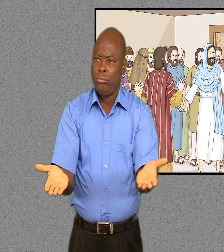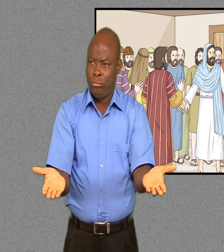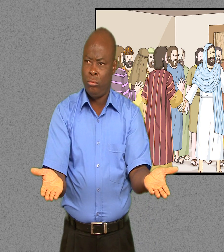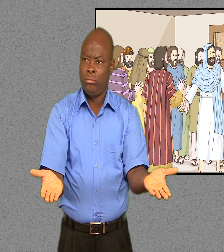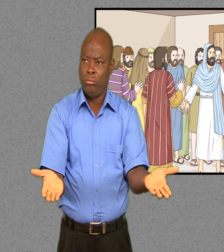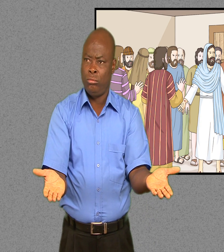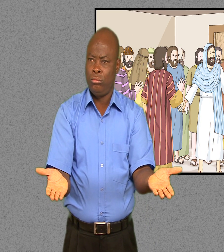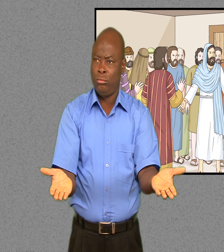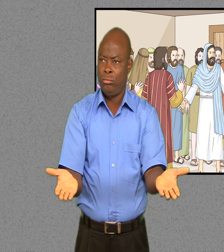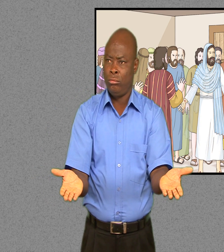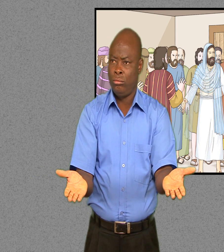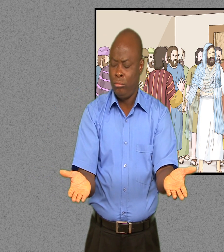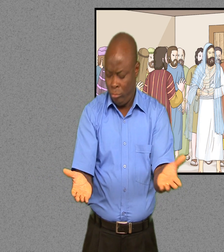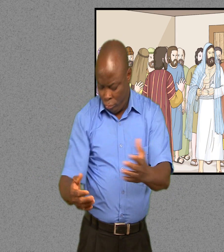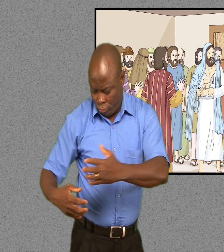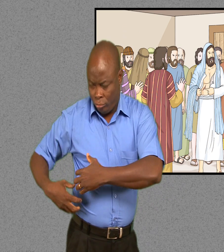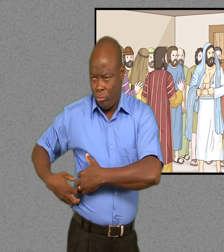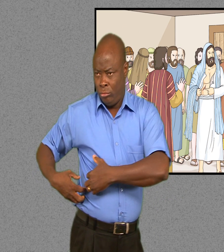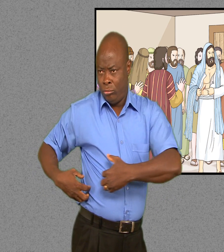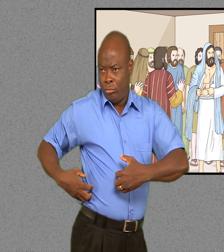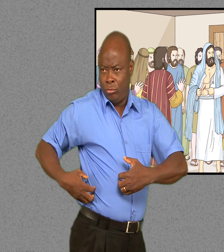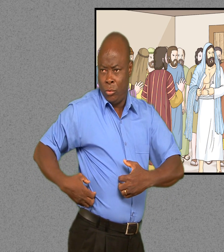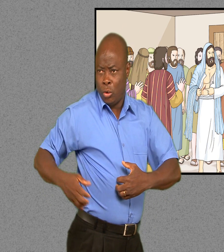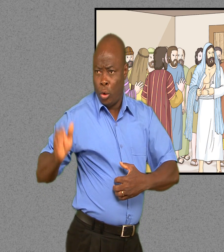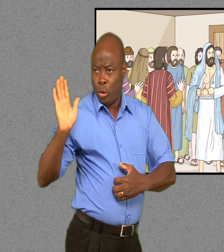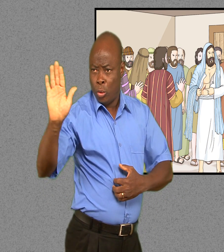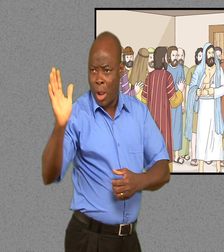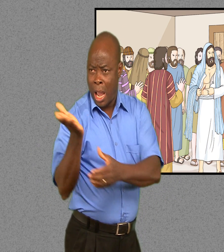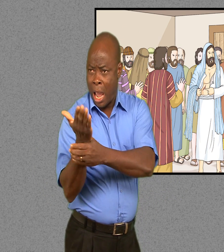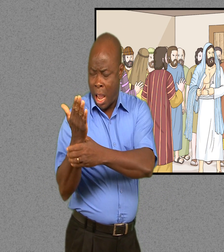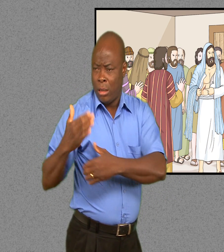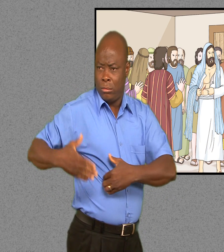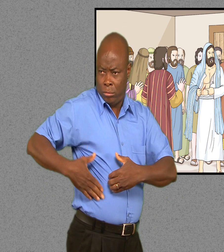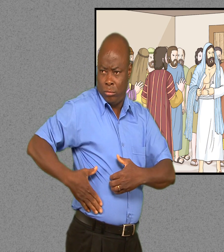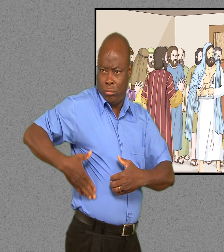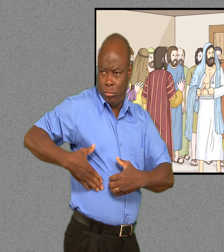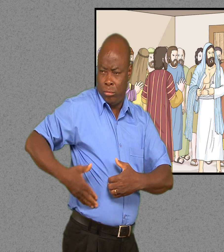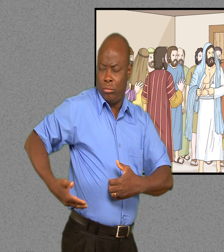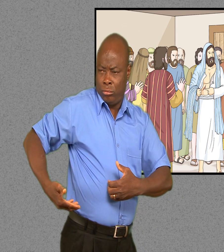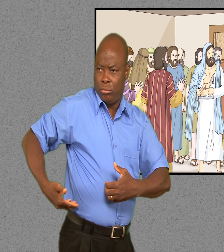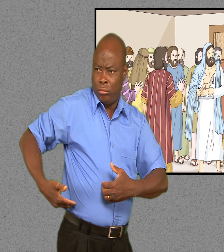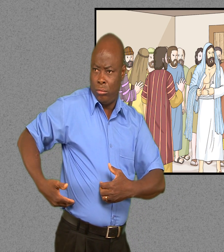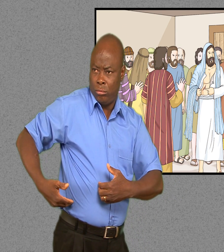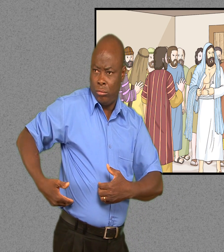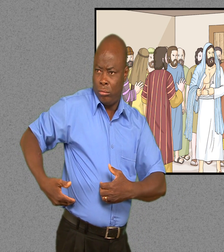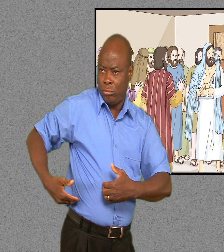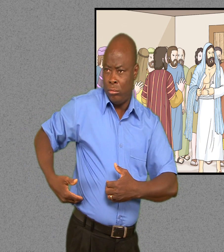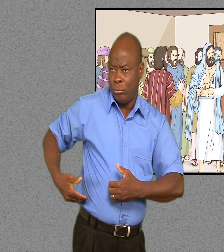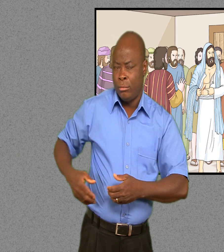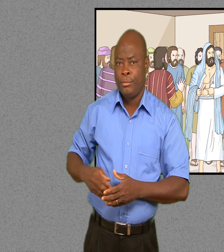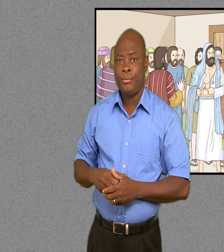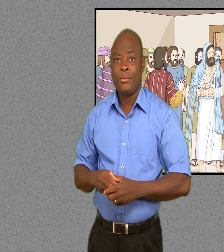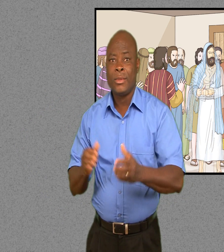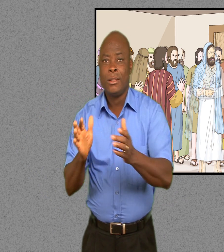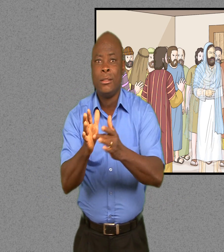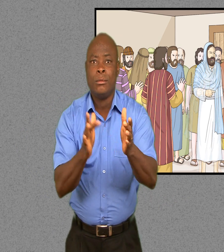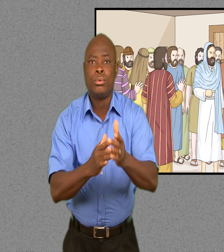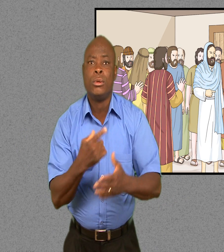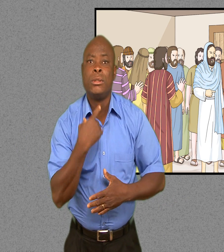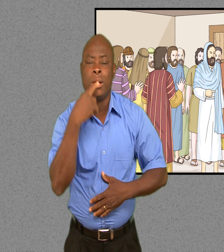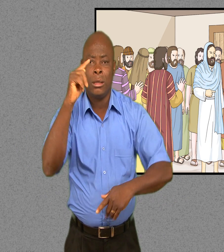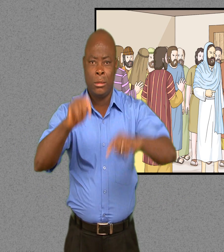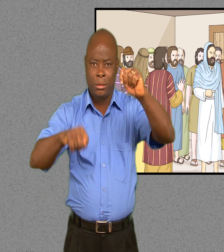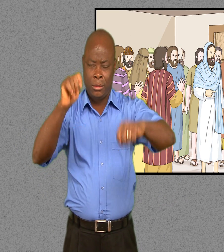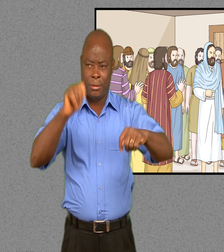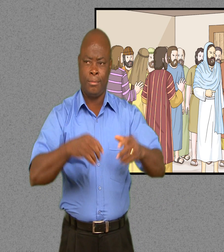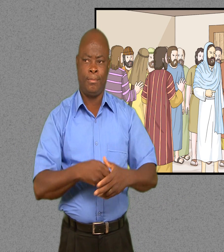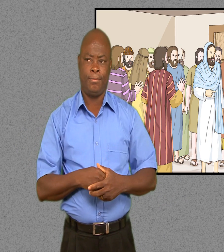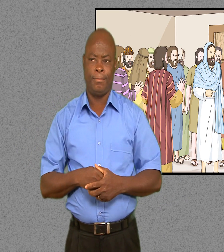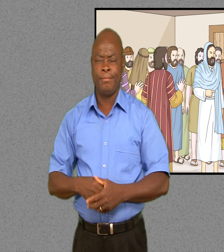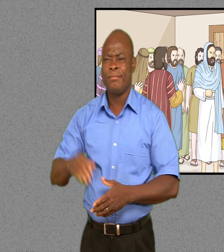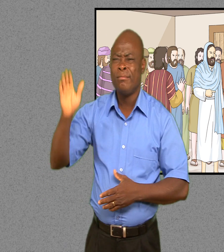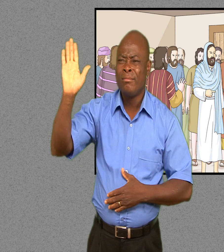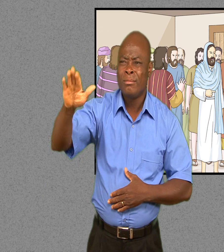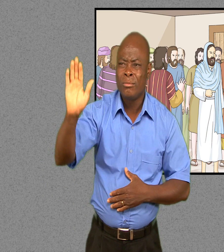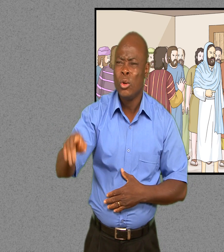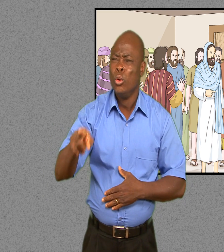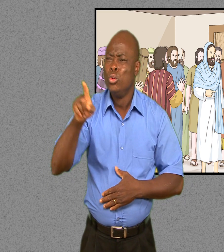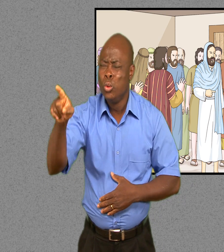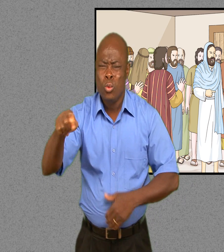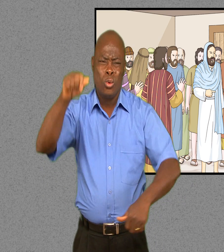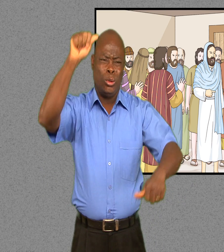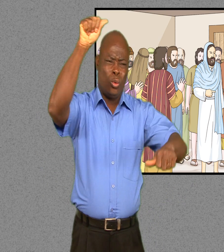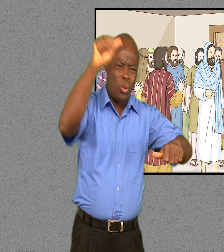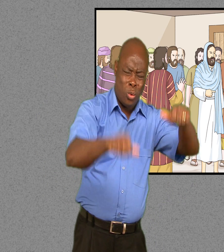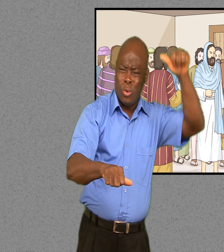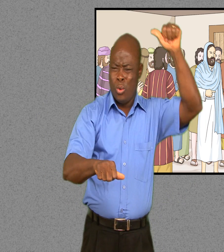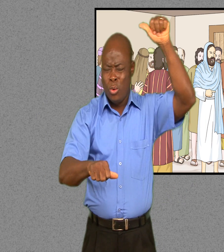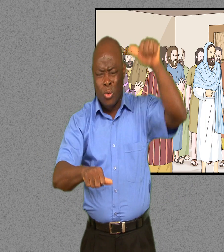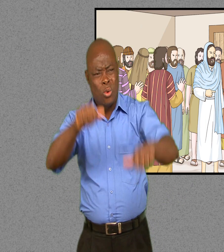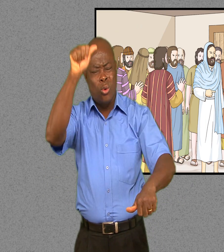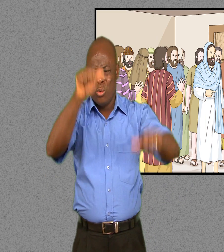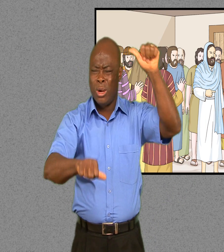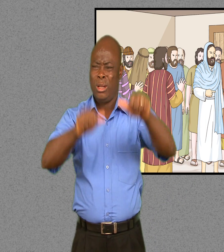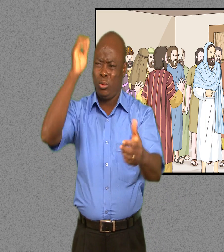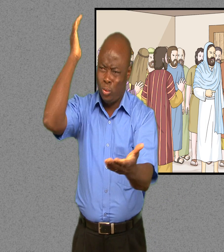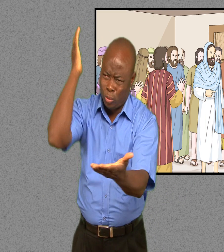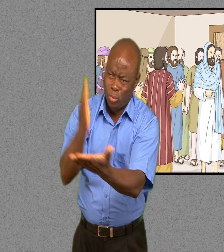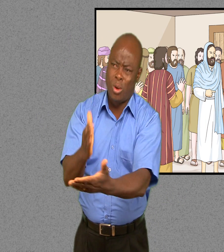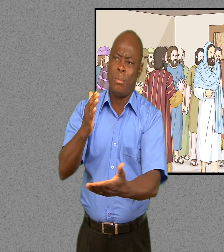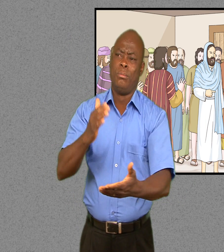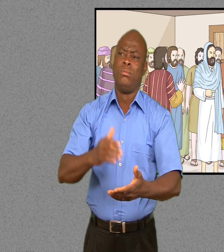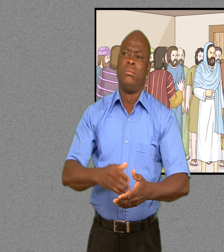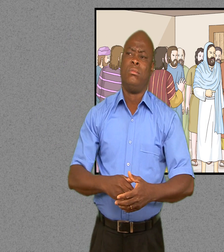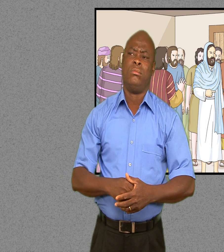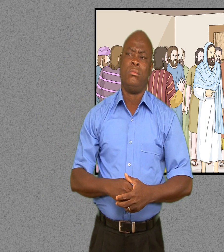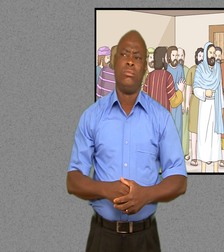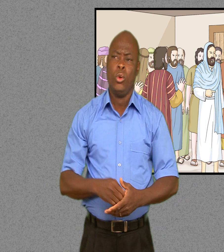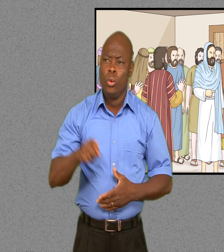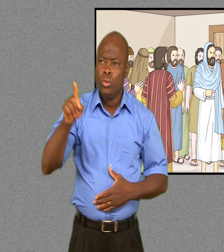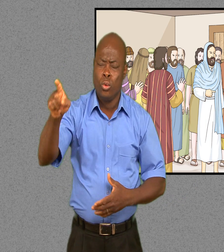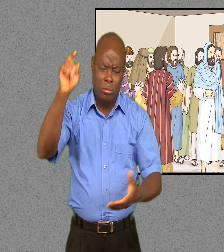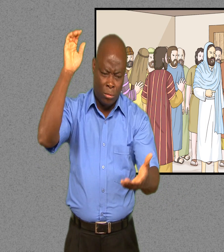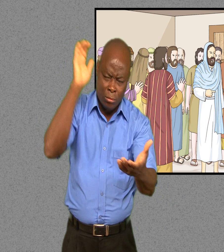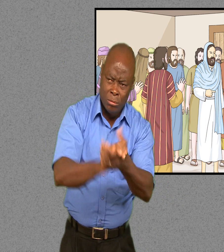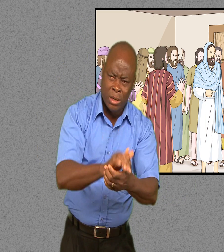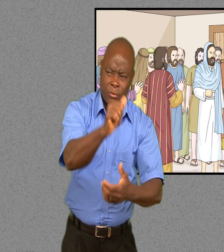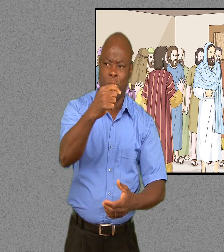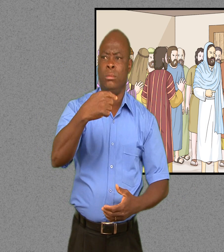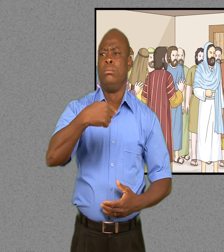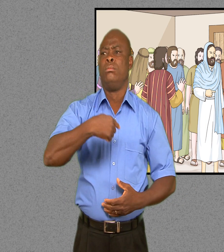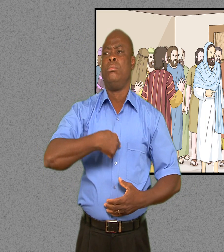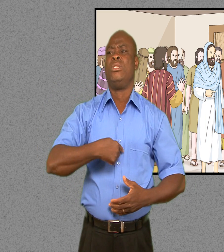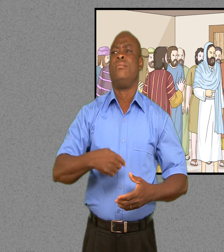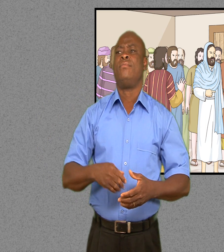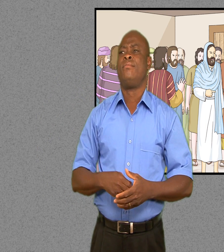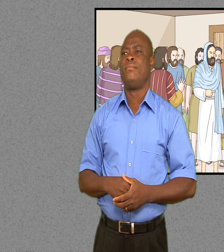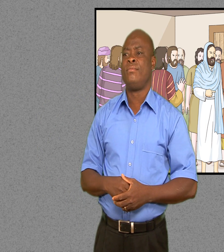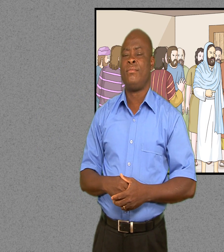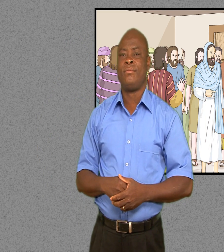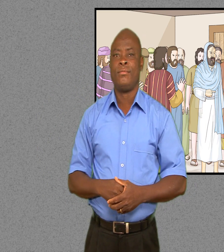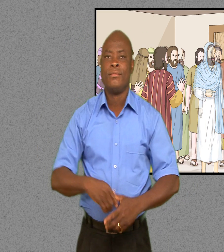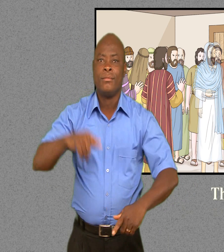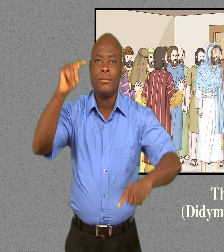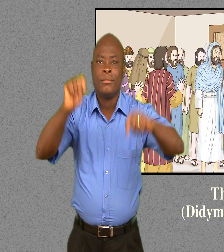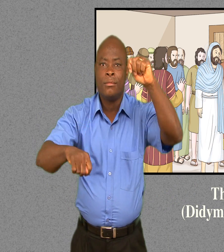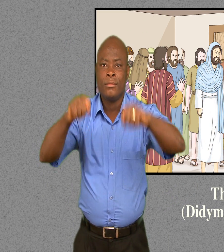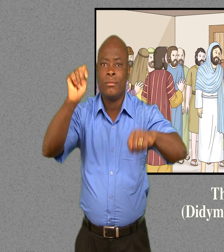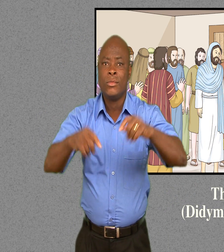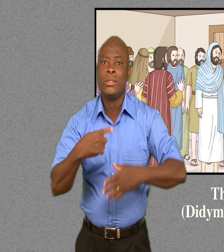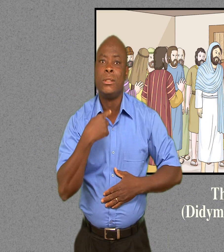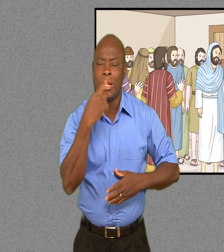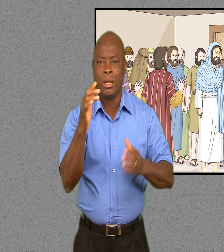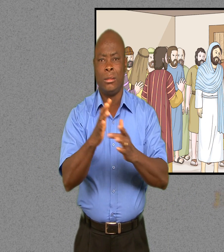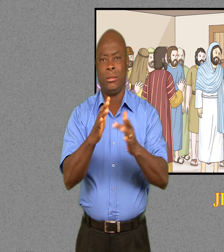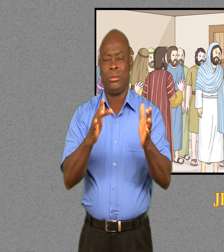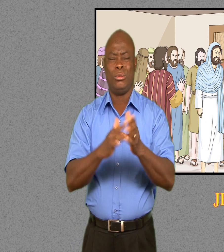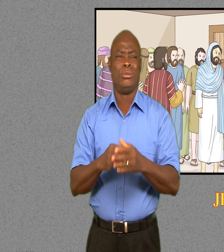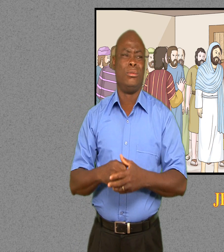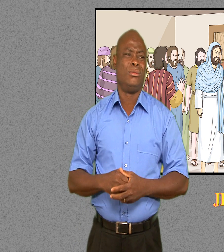Reach out your hand and put it into My side. Stop doubting and believe.”